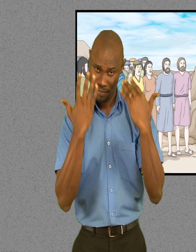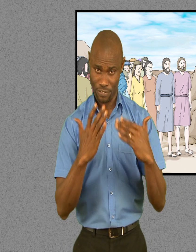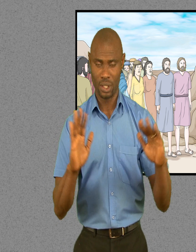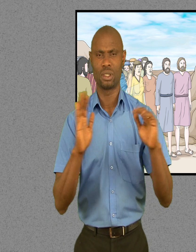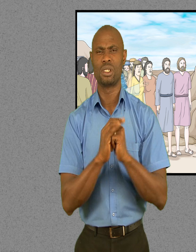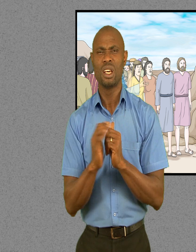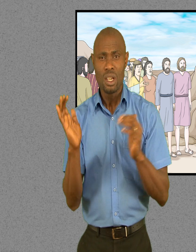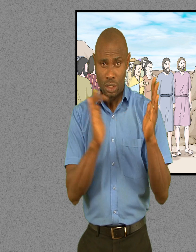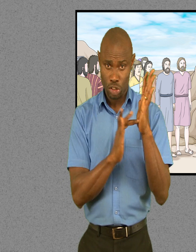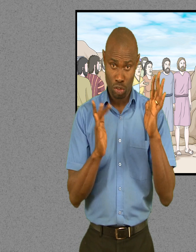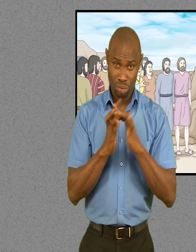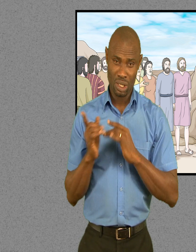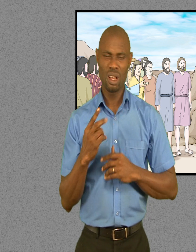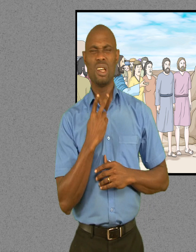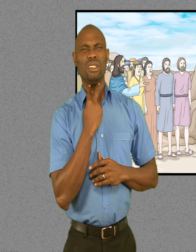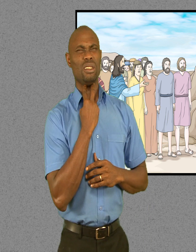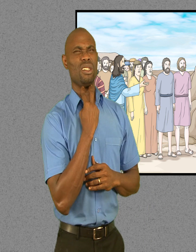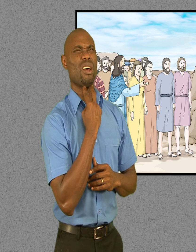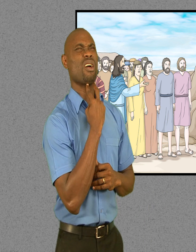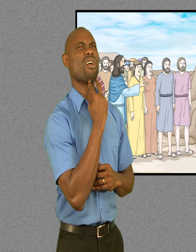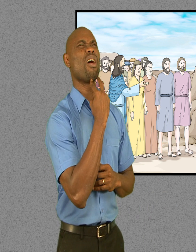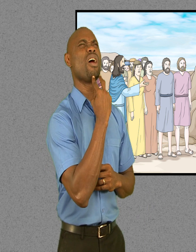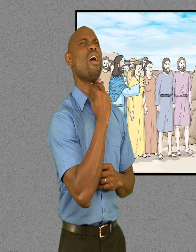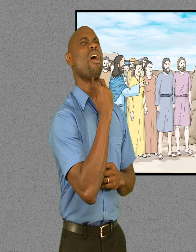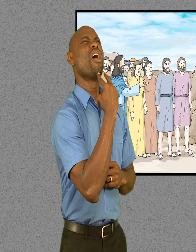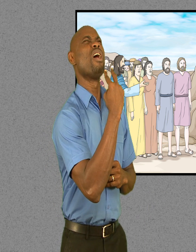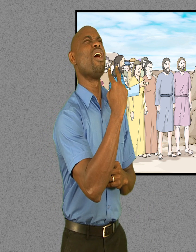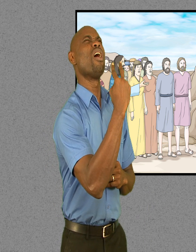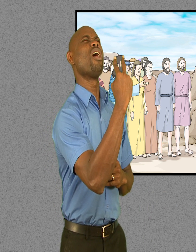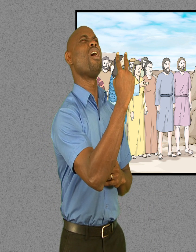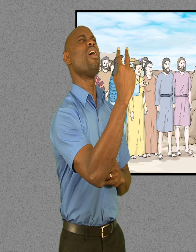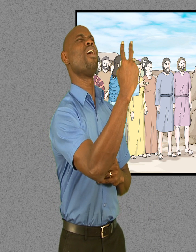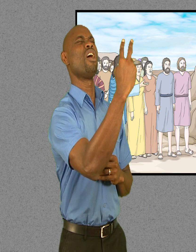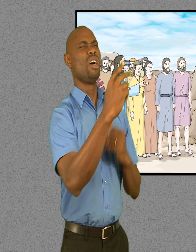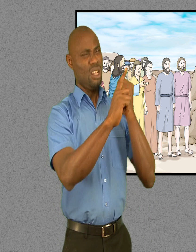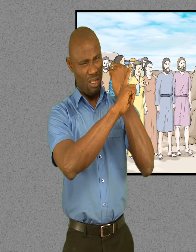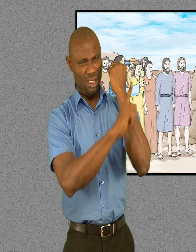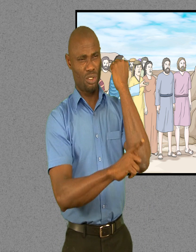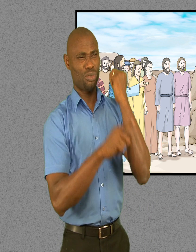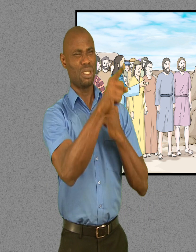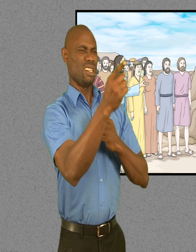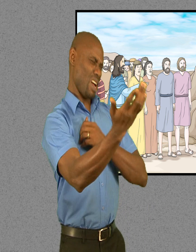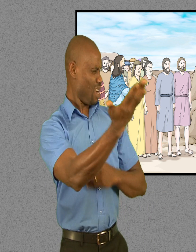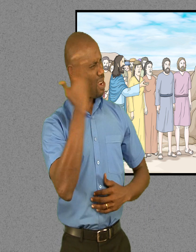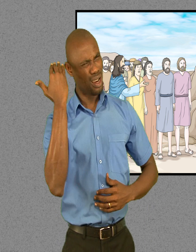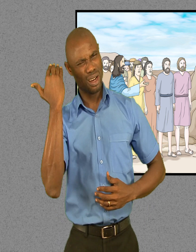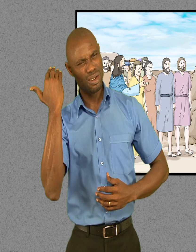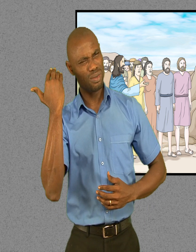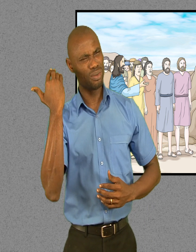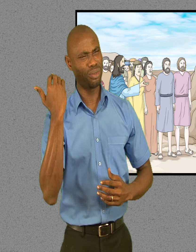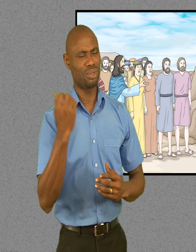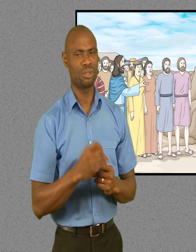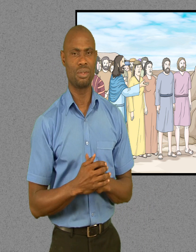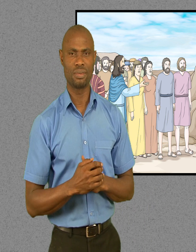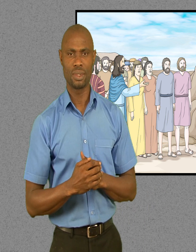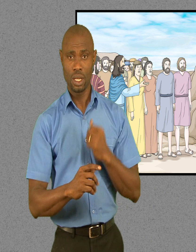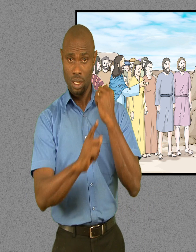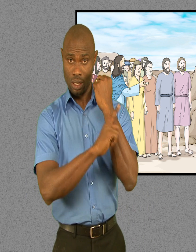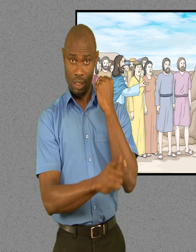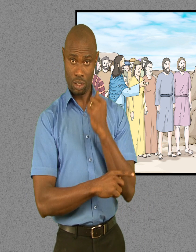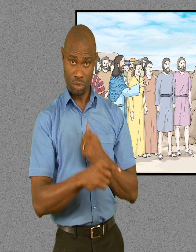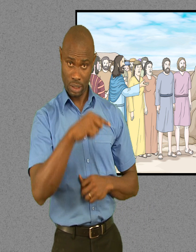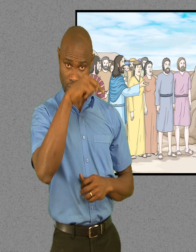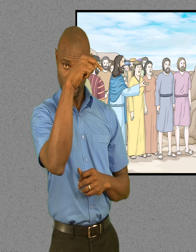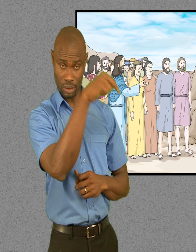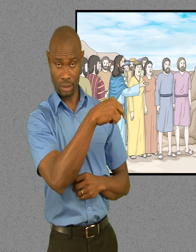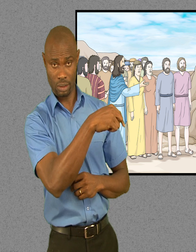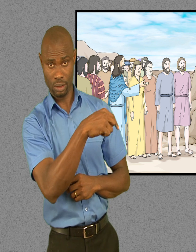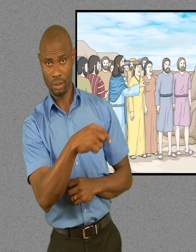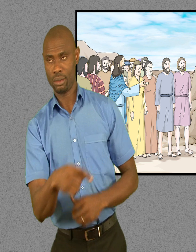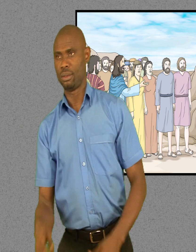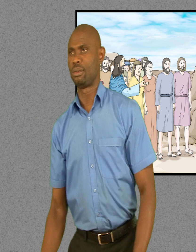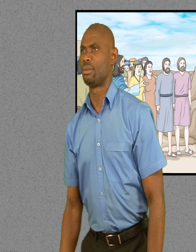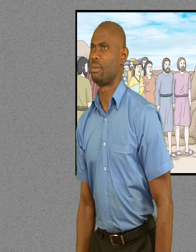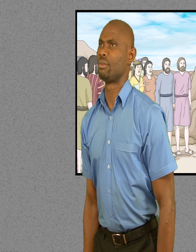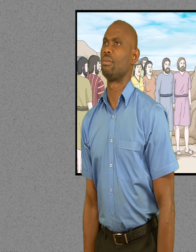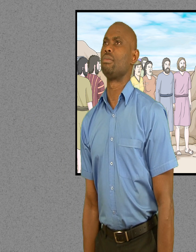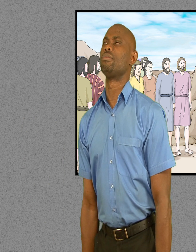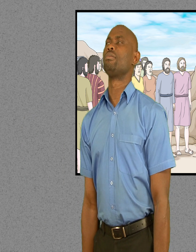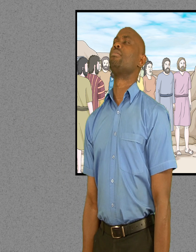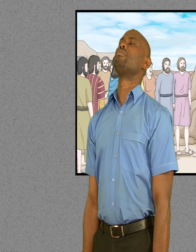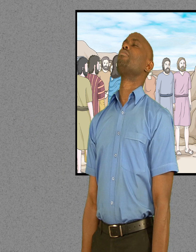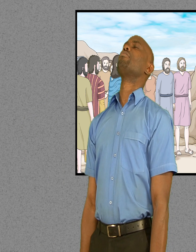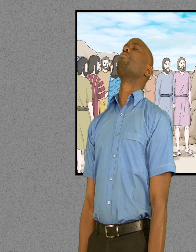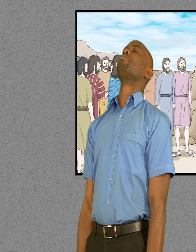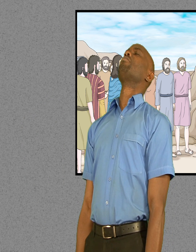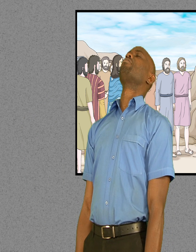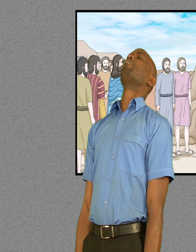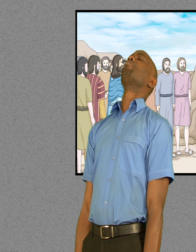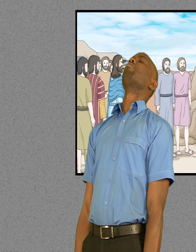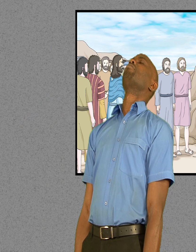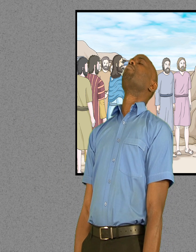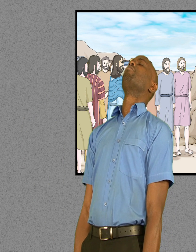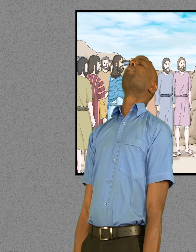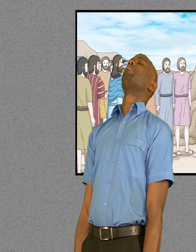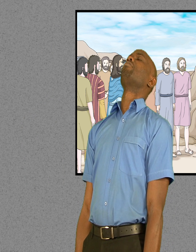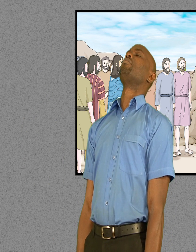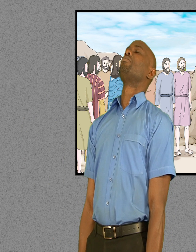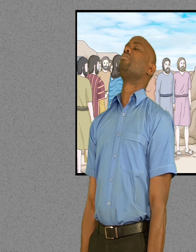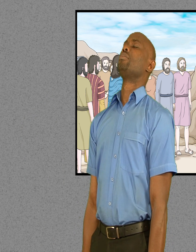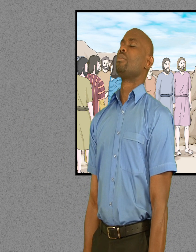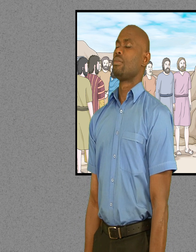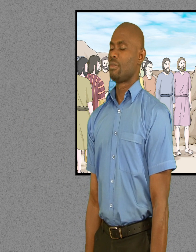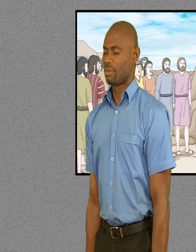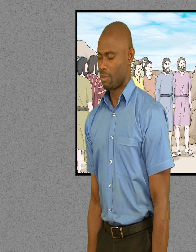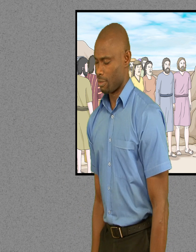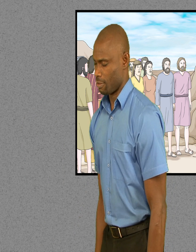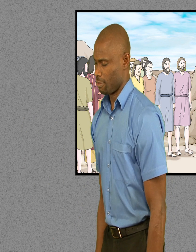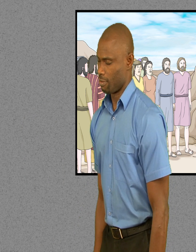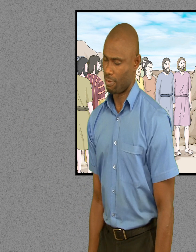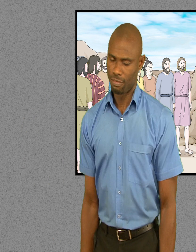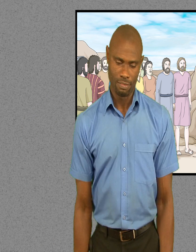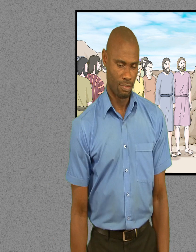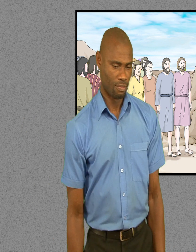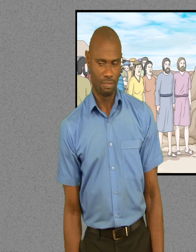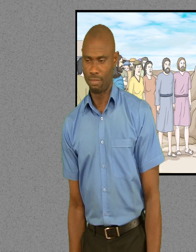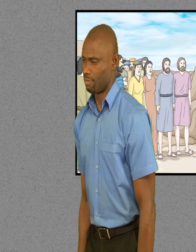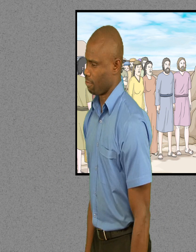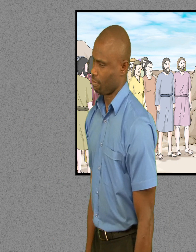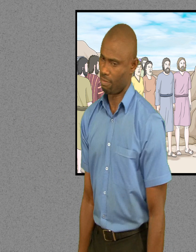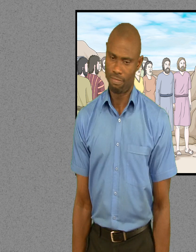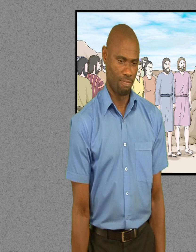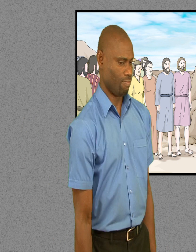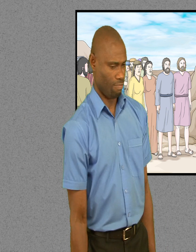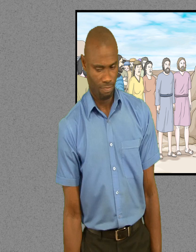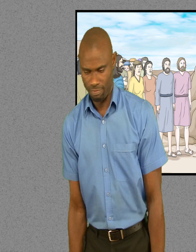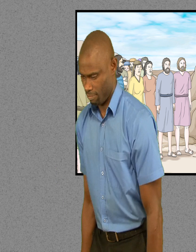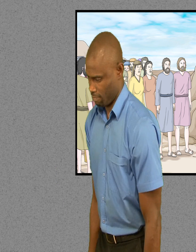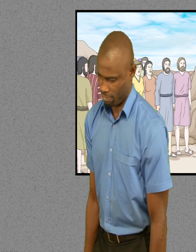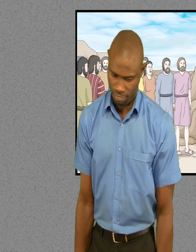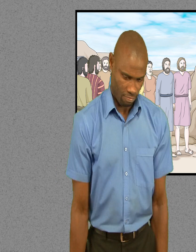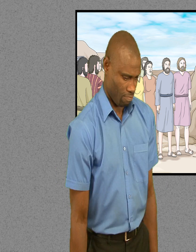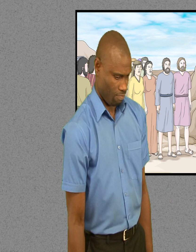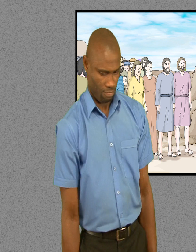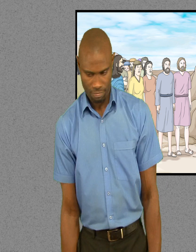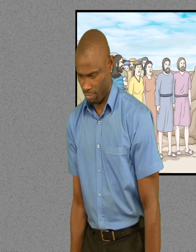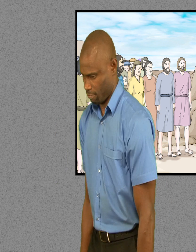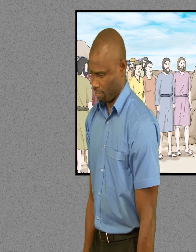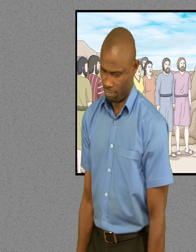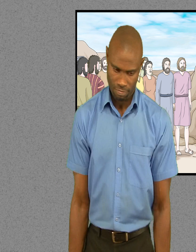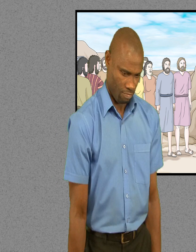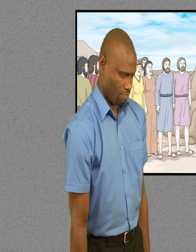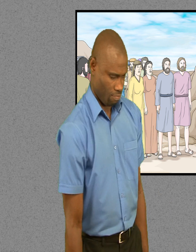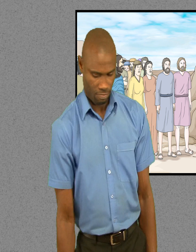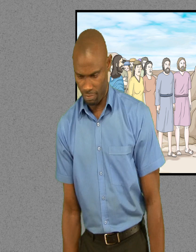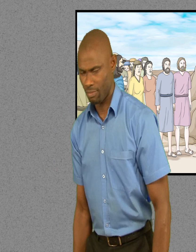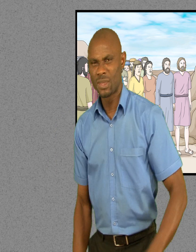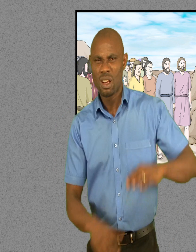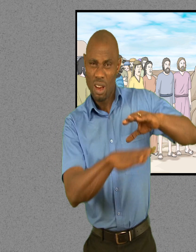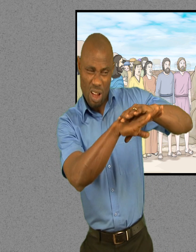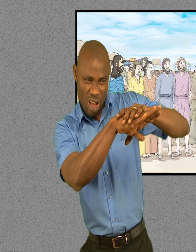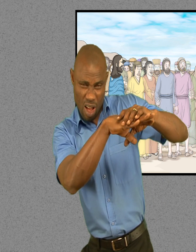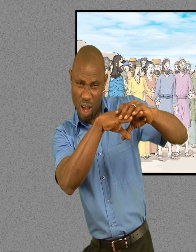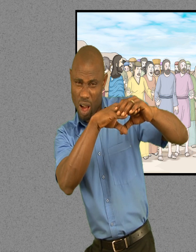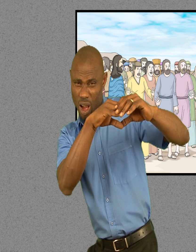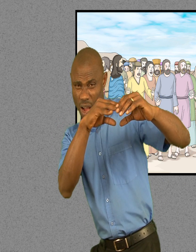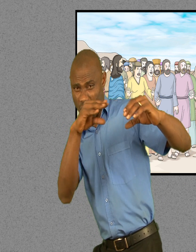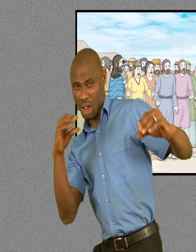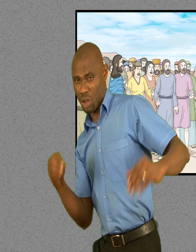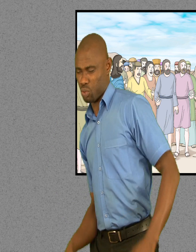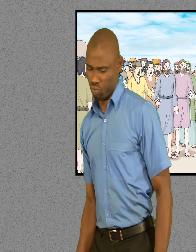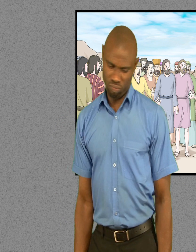After Jesus had said this, He called out in a loud voice, “Lazarus, come out!”